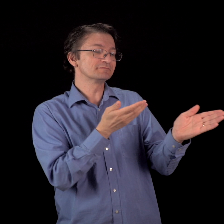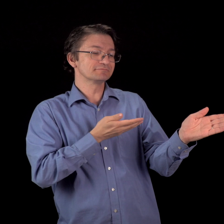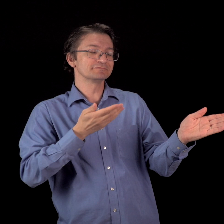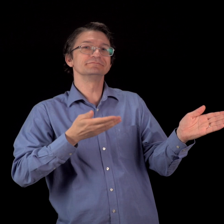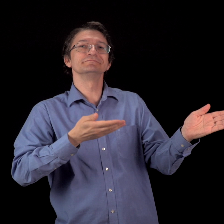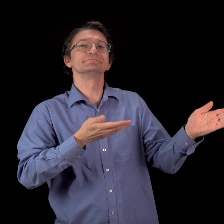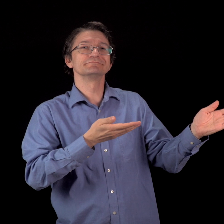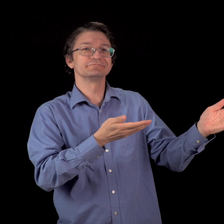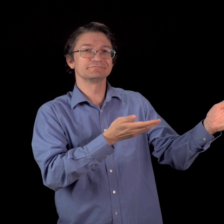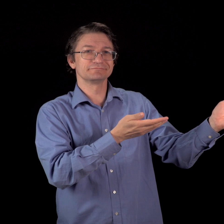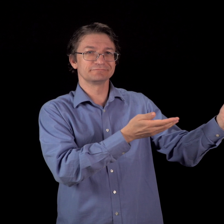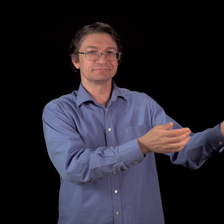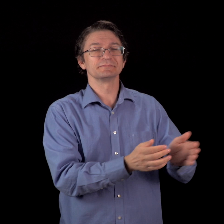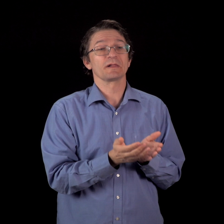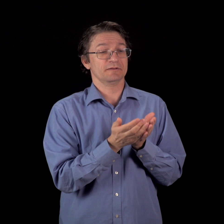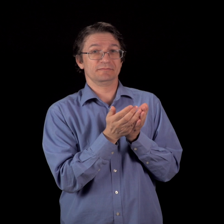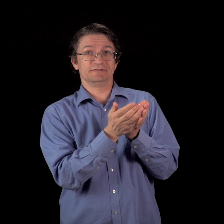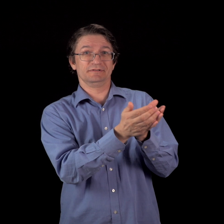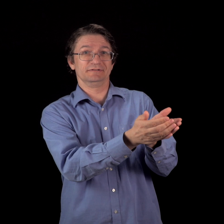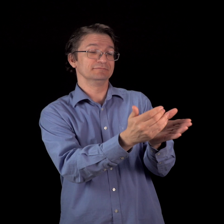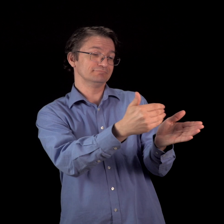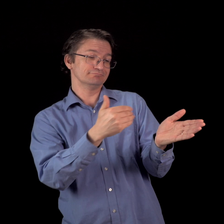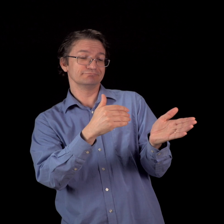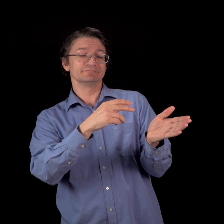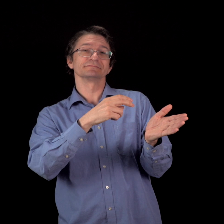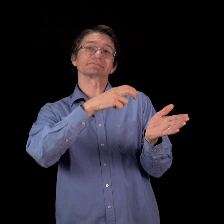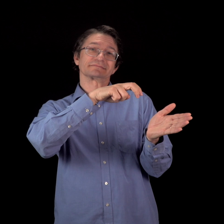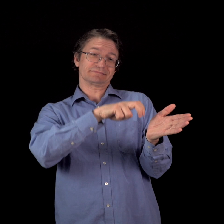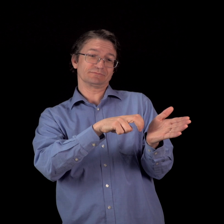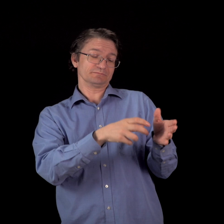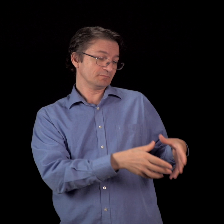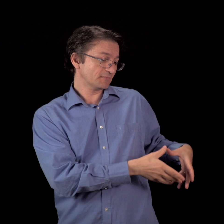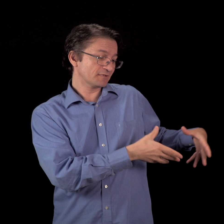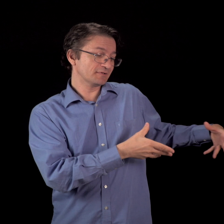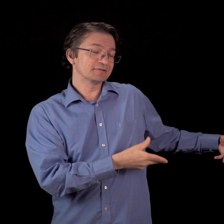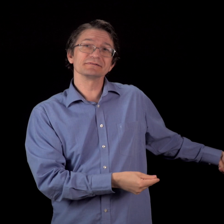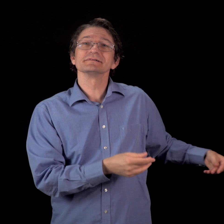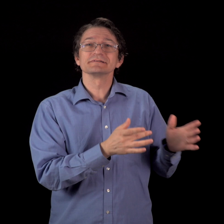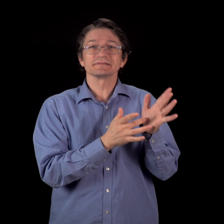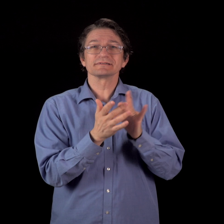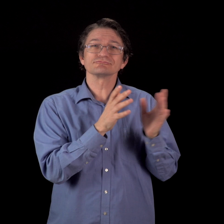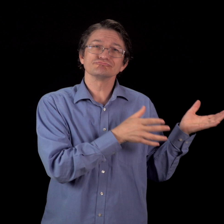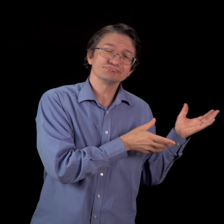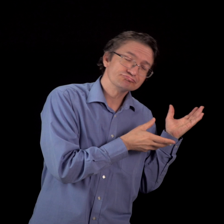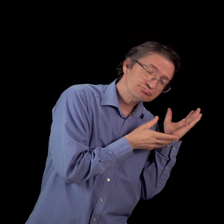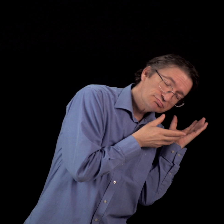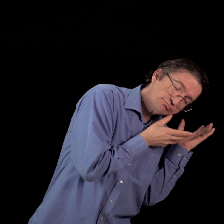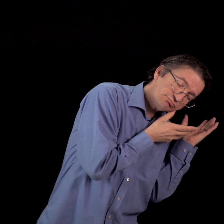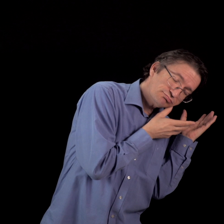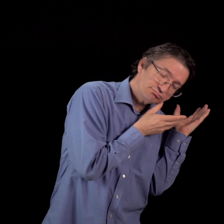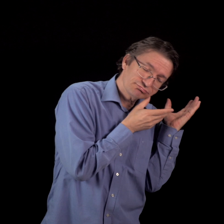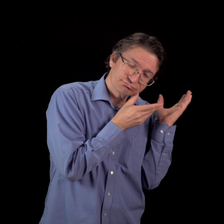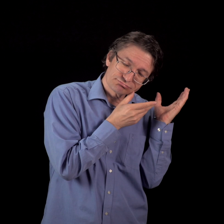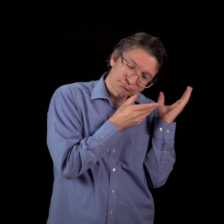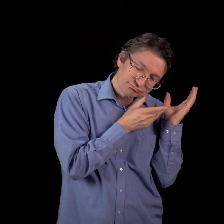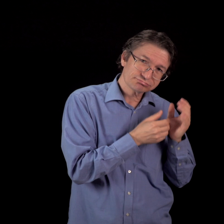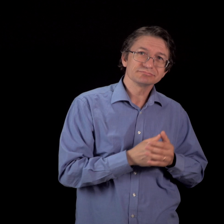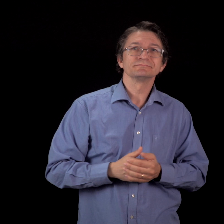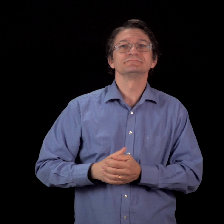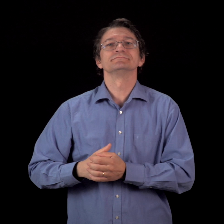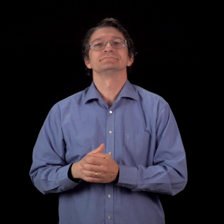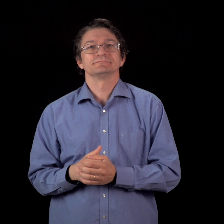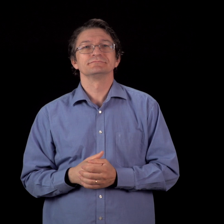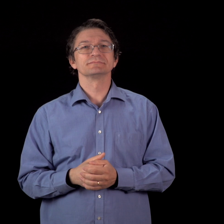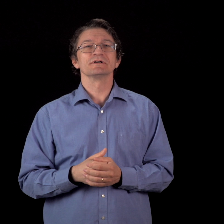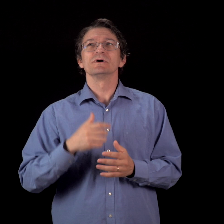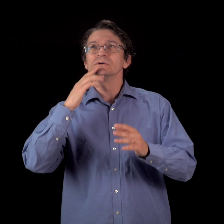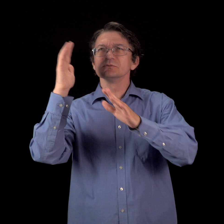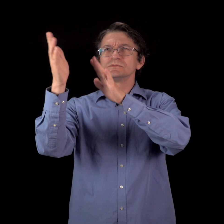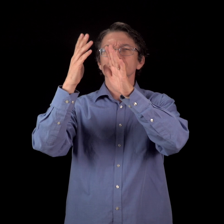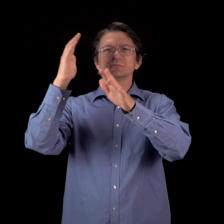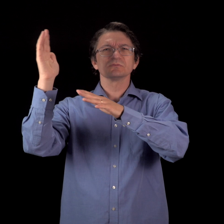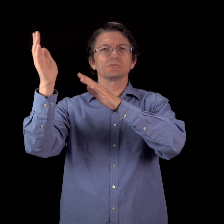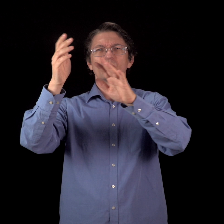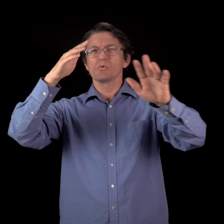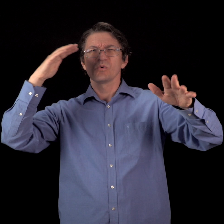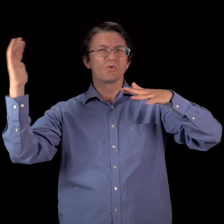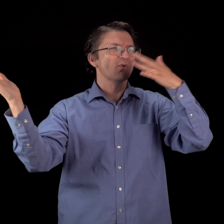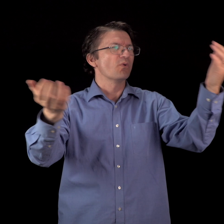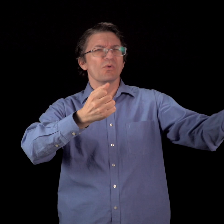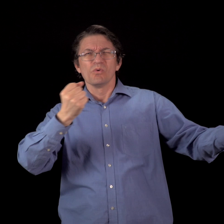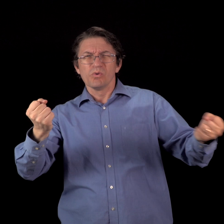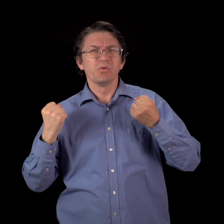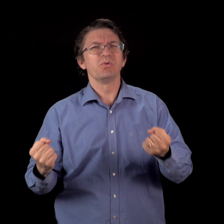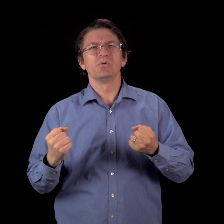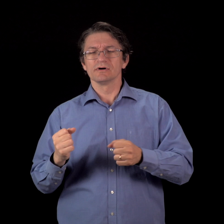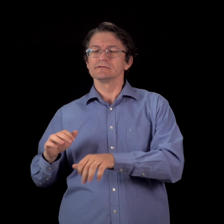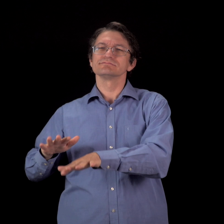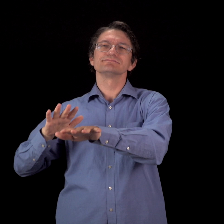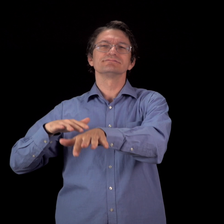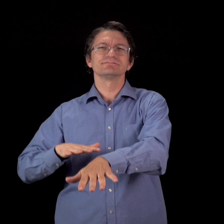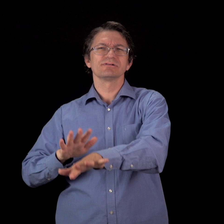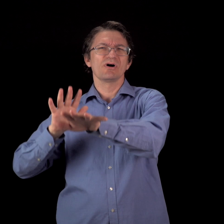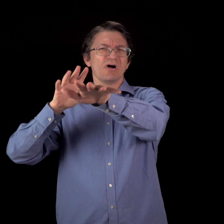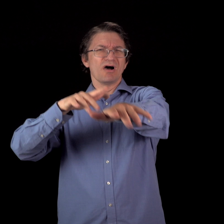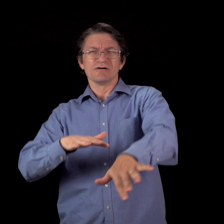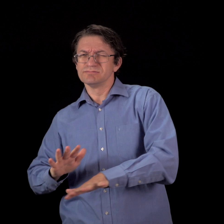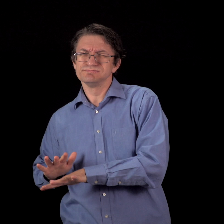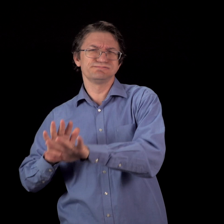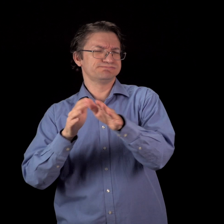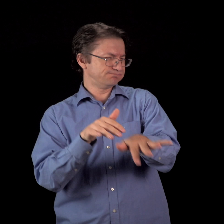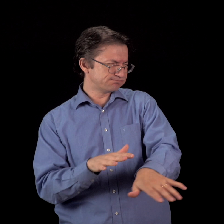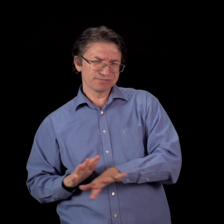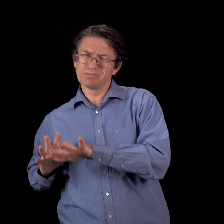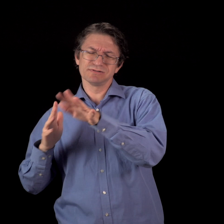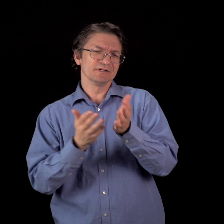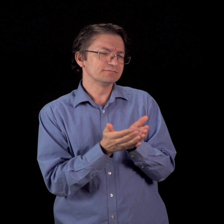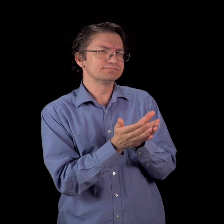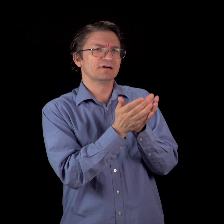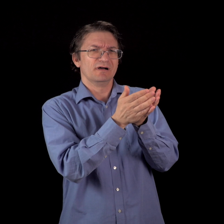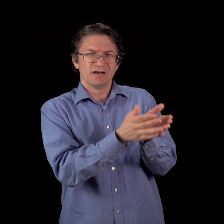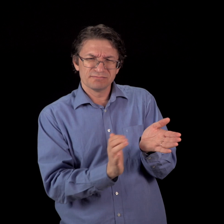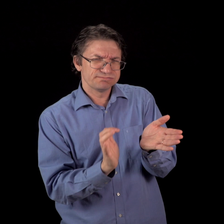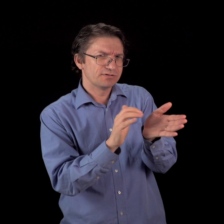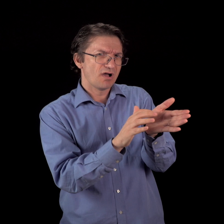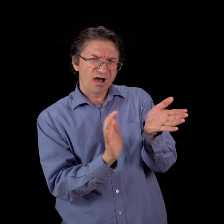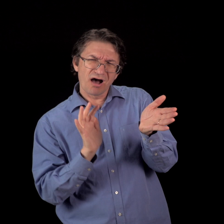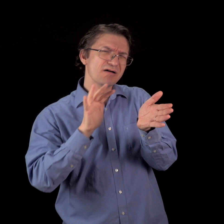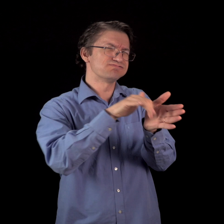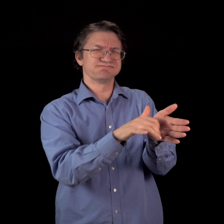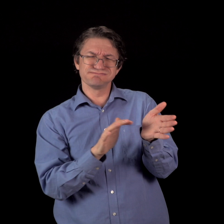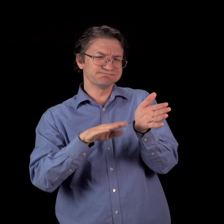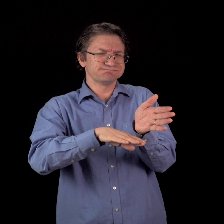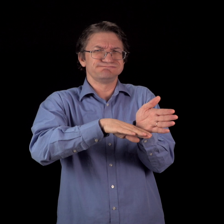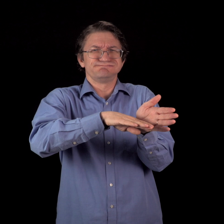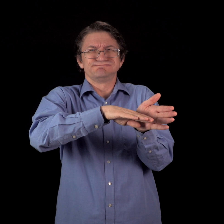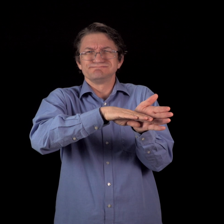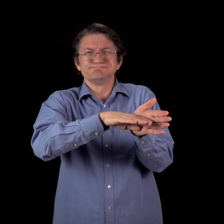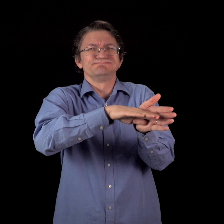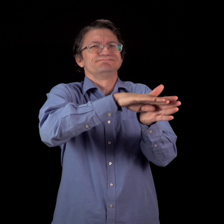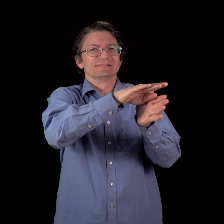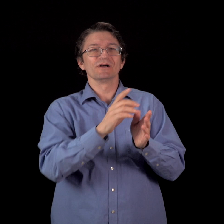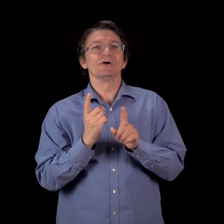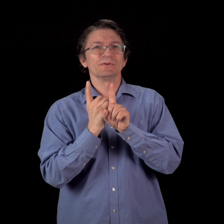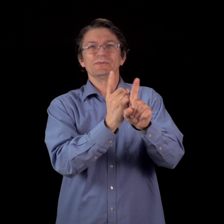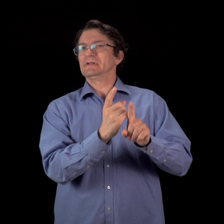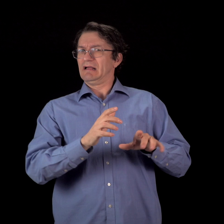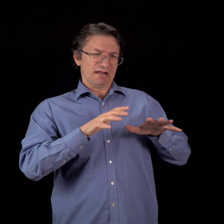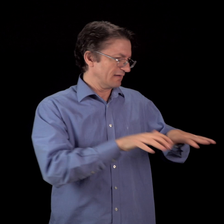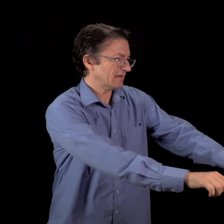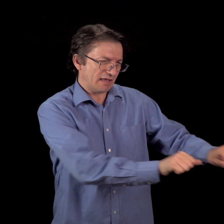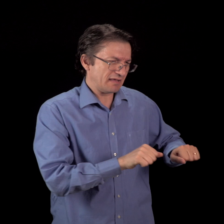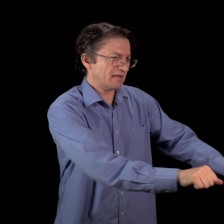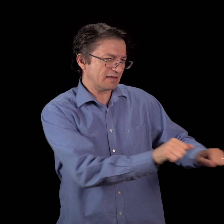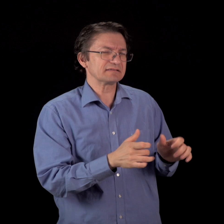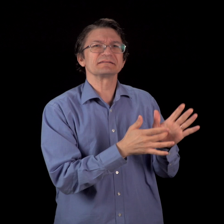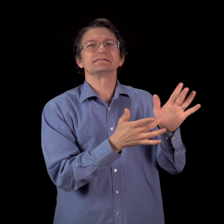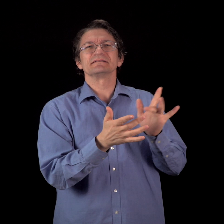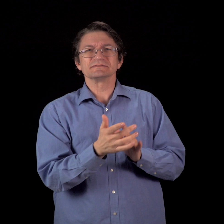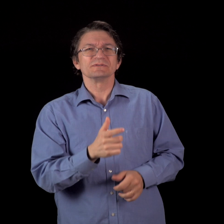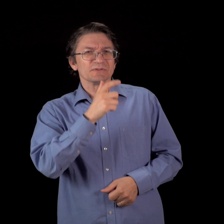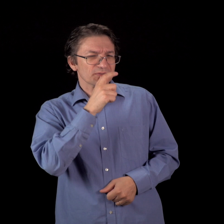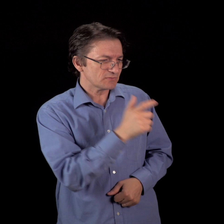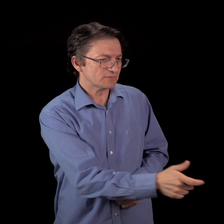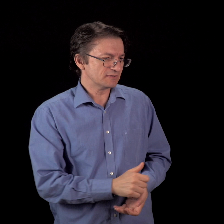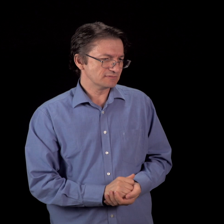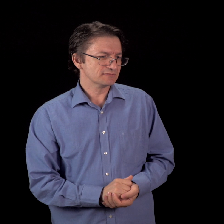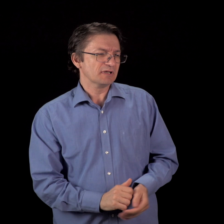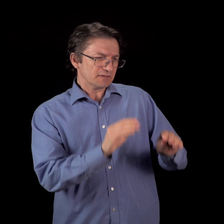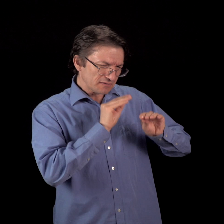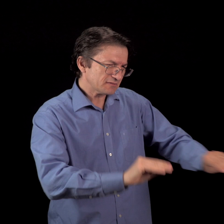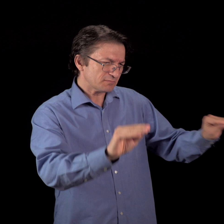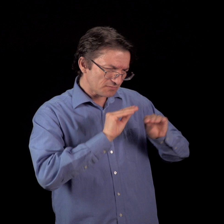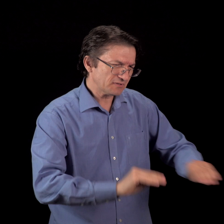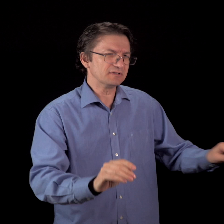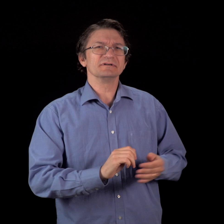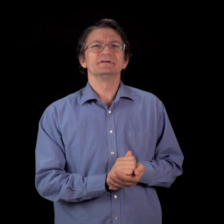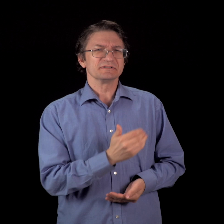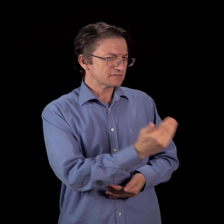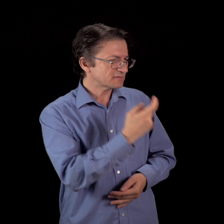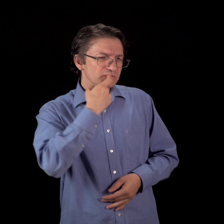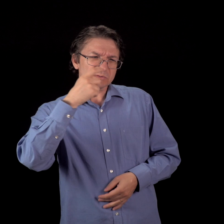Soon a violent windstorm came up, and the waves were breaking over the boat, so that it was being swamped. But Jesus was in the stern, sleeping on the cushion.